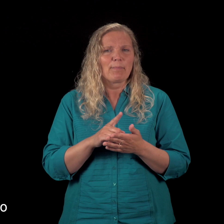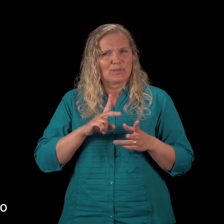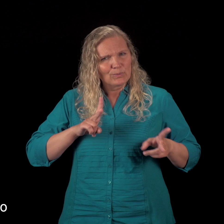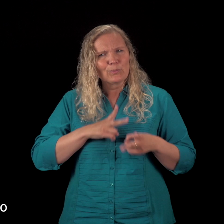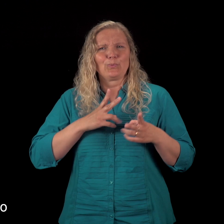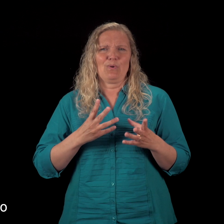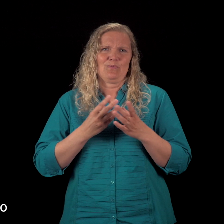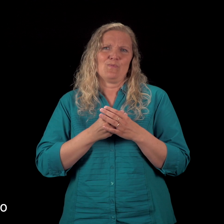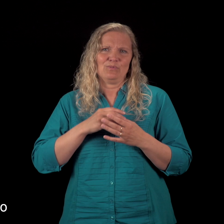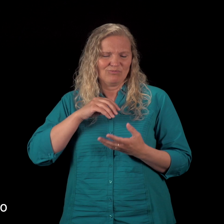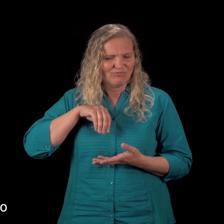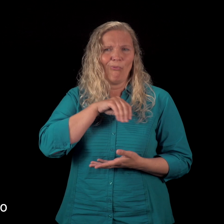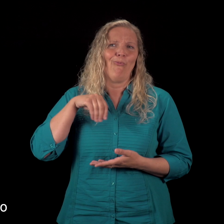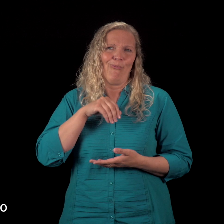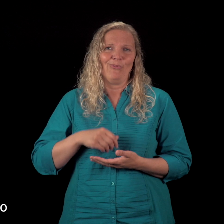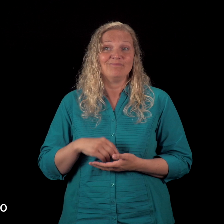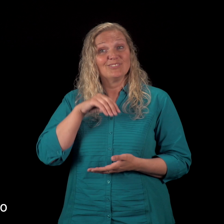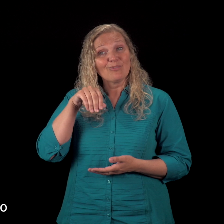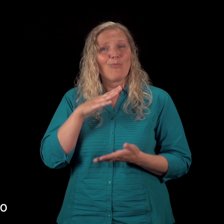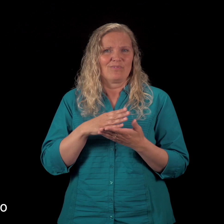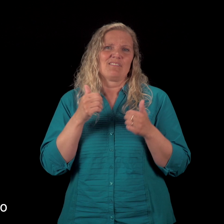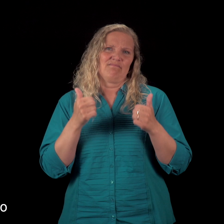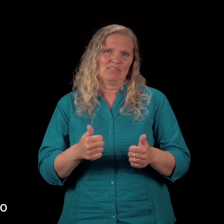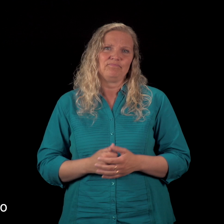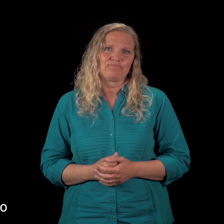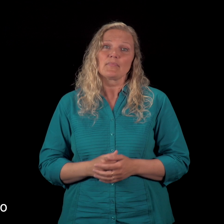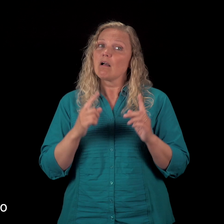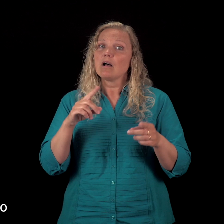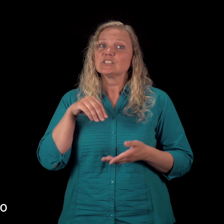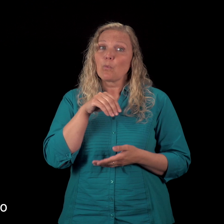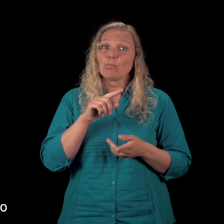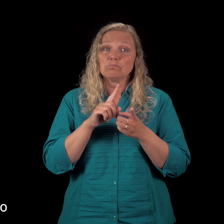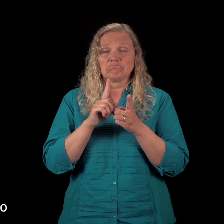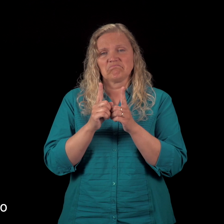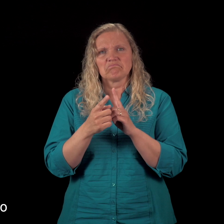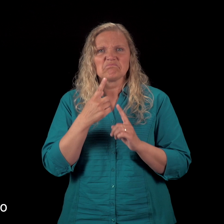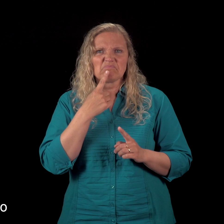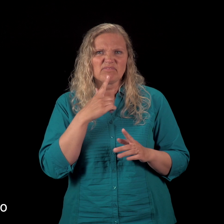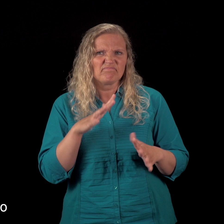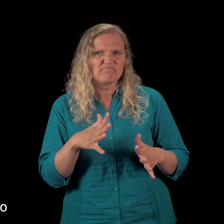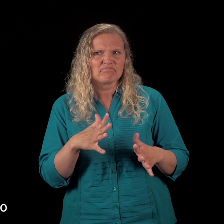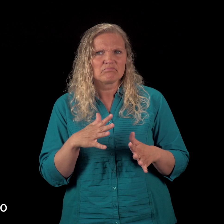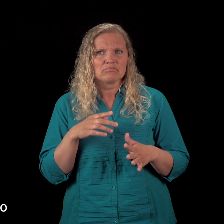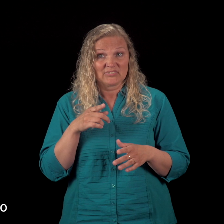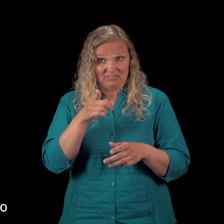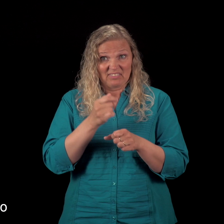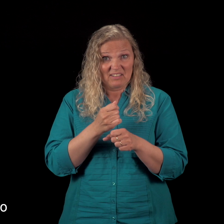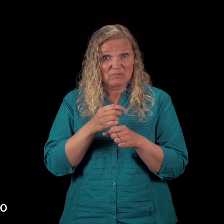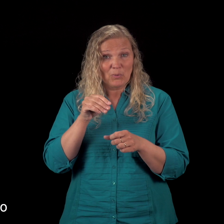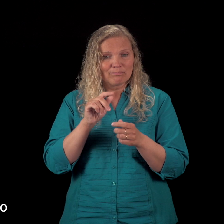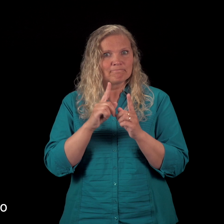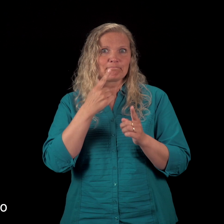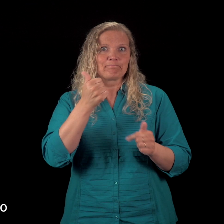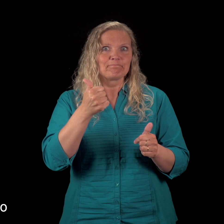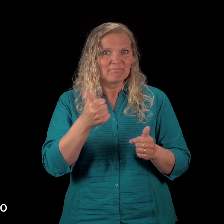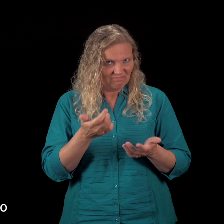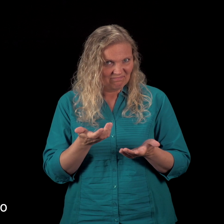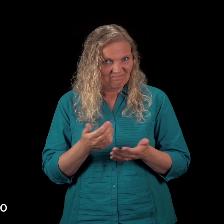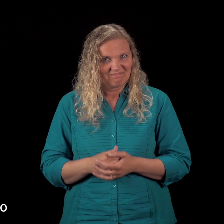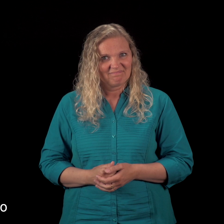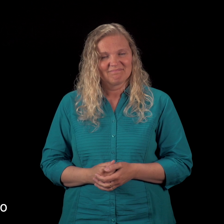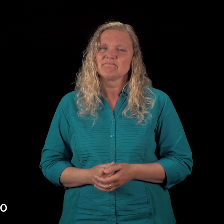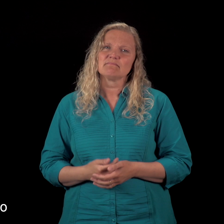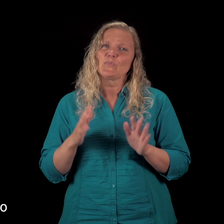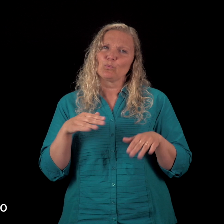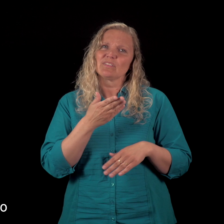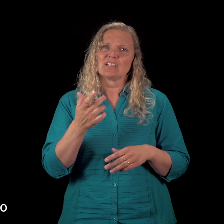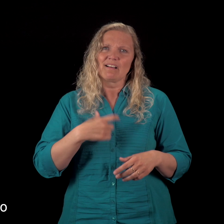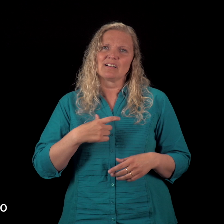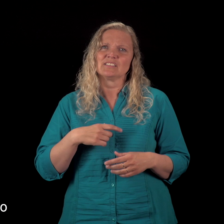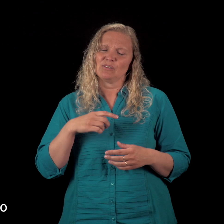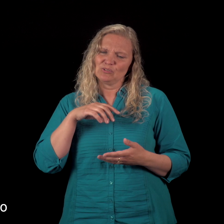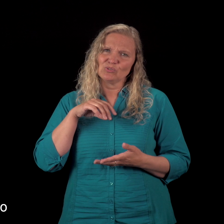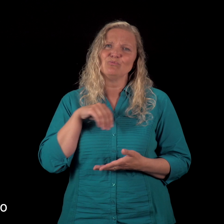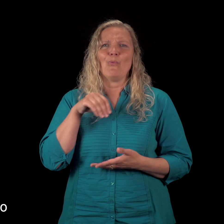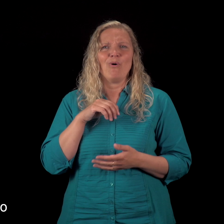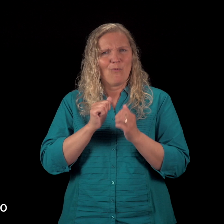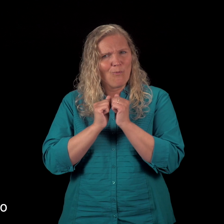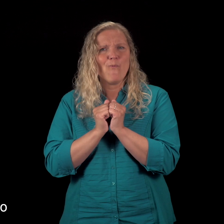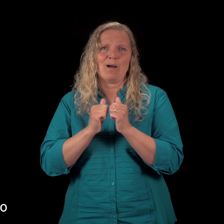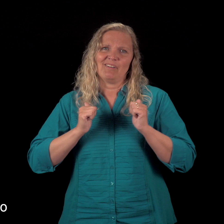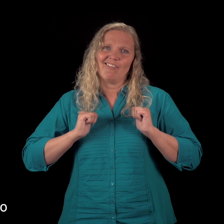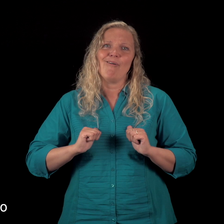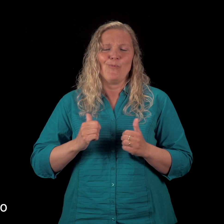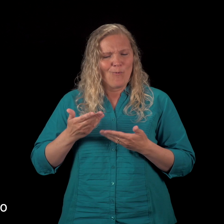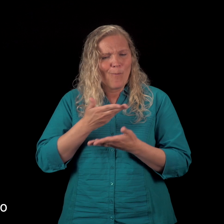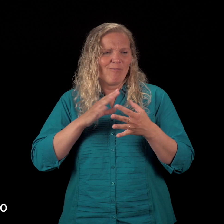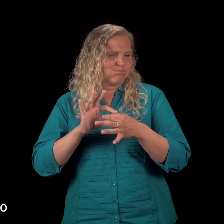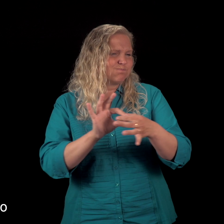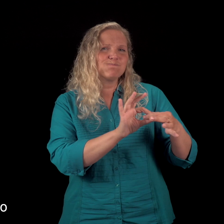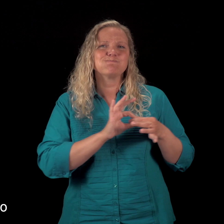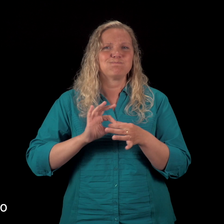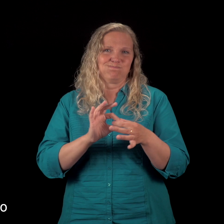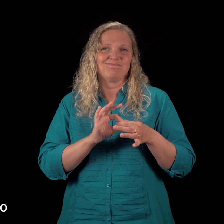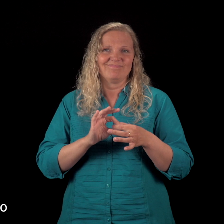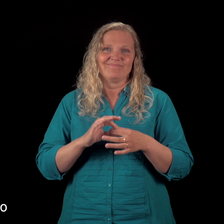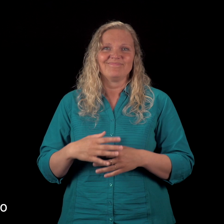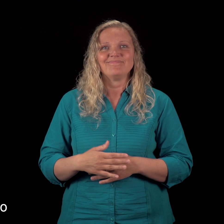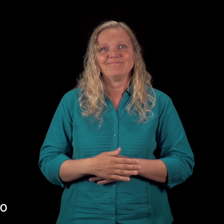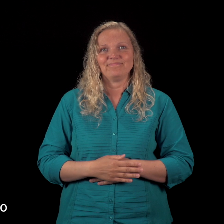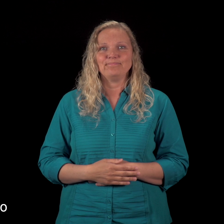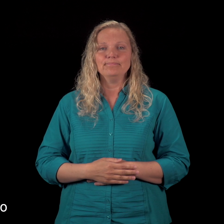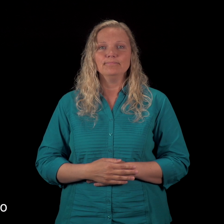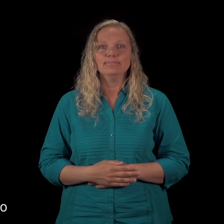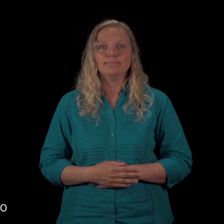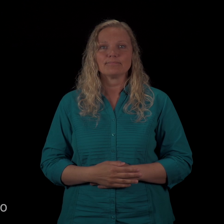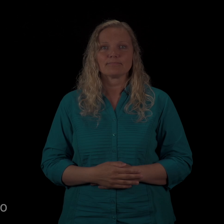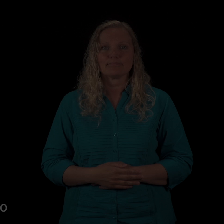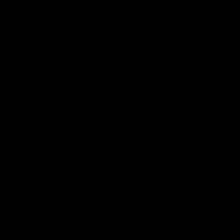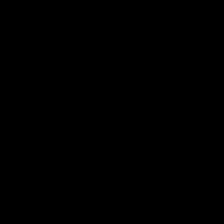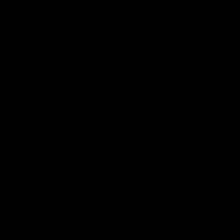Salt is good, but if the salt loses its saltiness, with what will you season it? Have salt among yourselves, and be at peace with one another.”